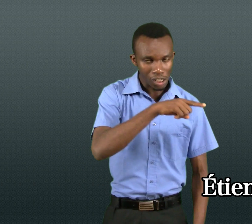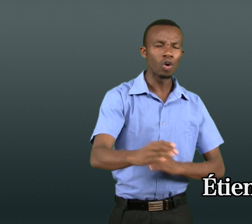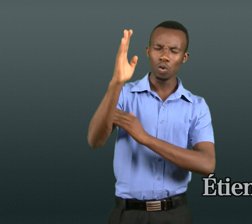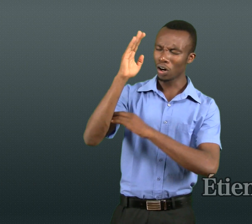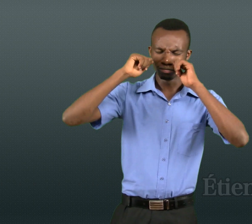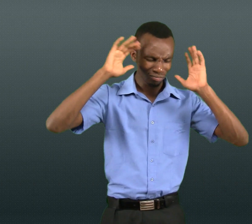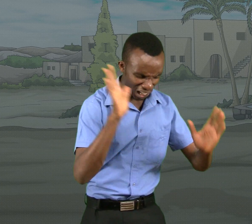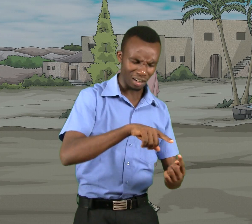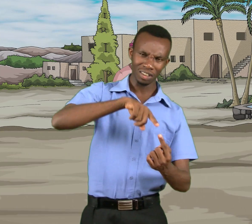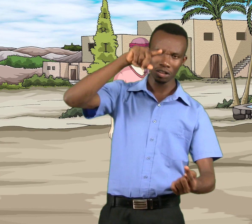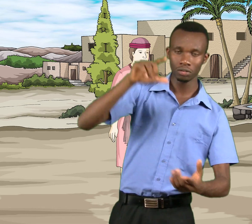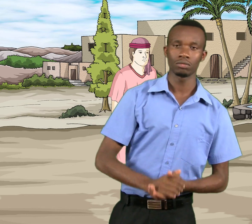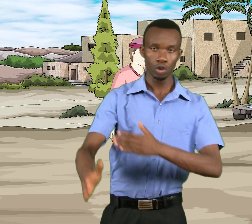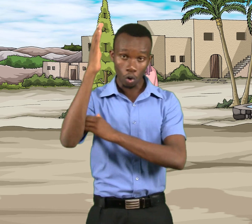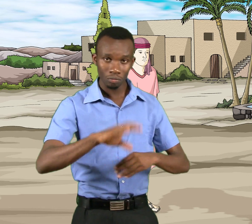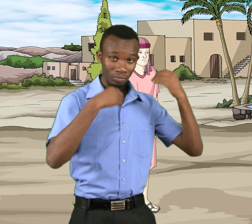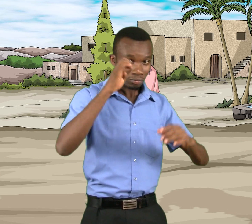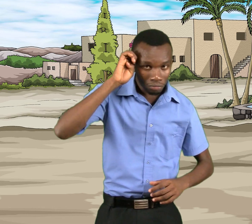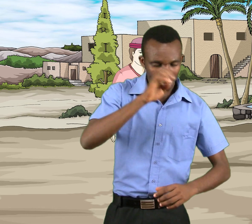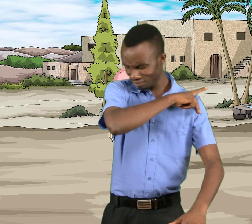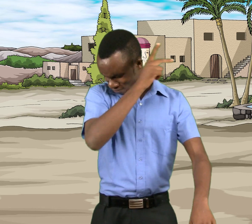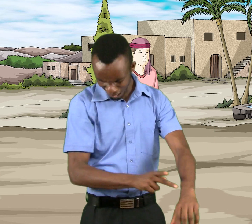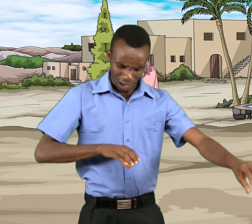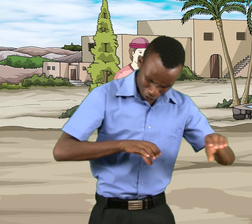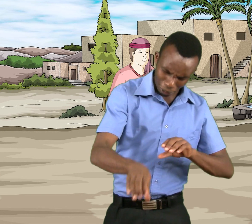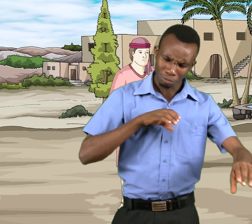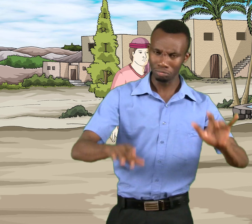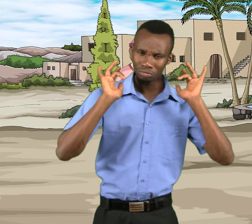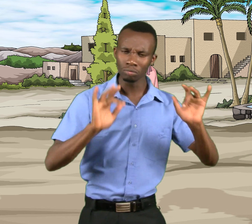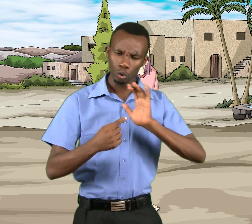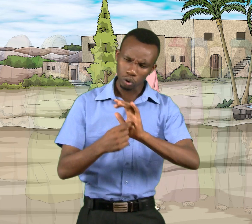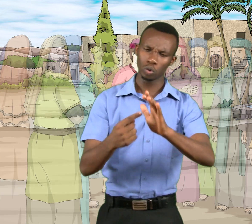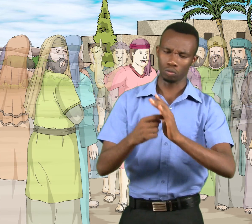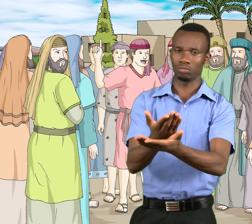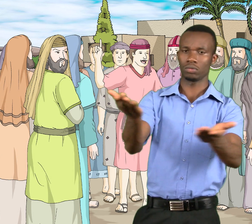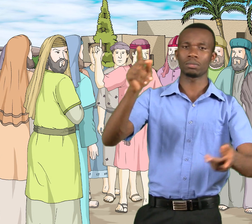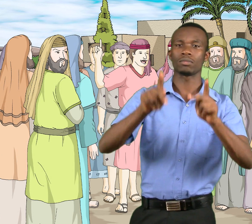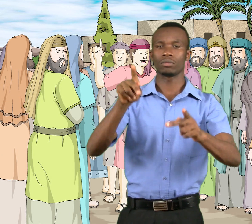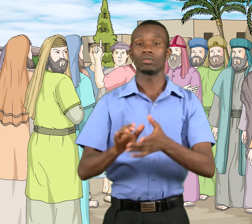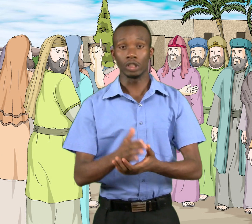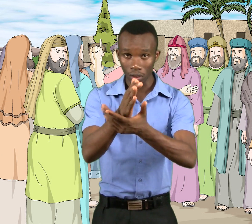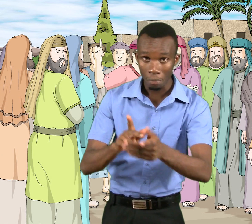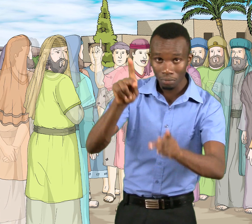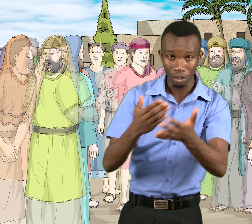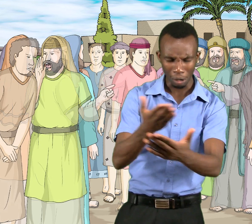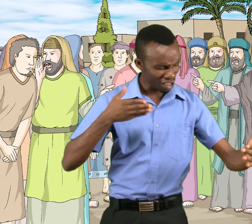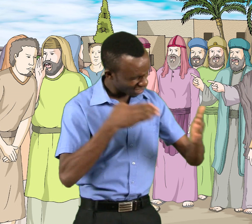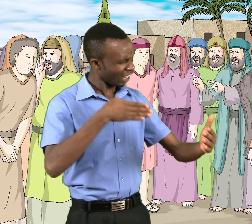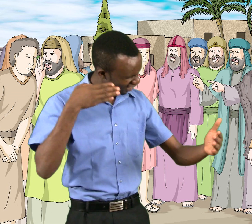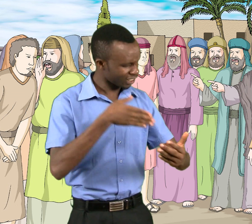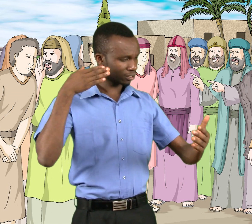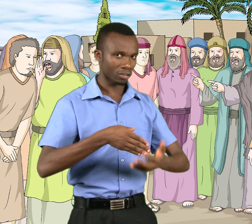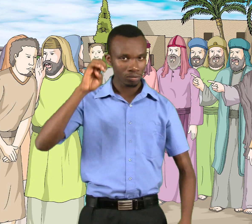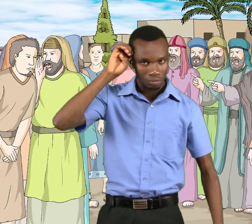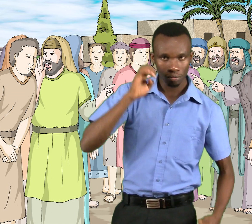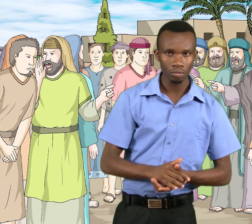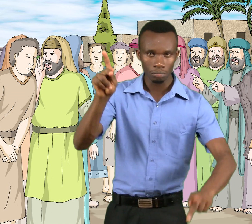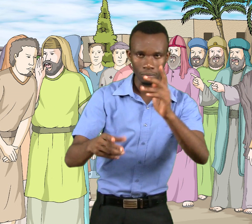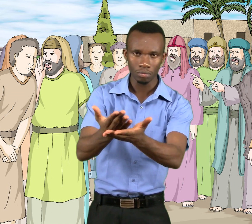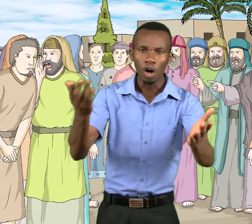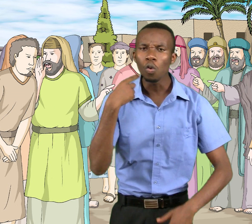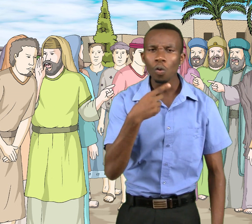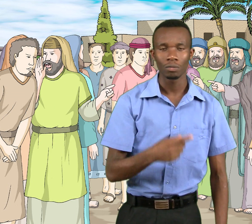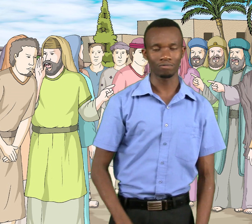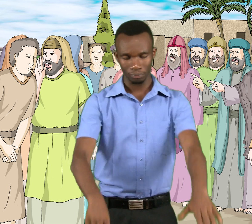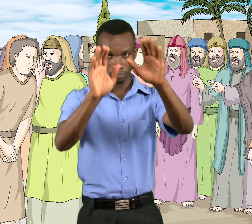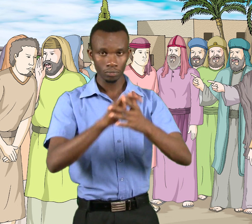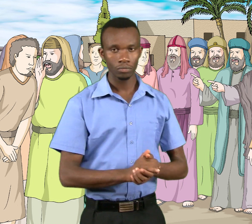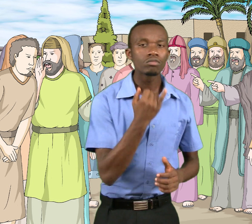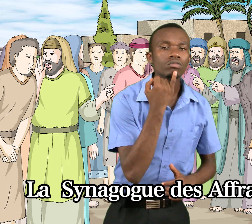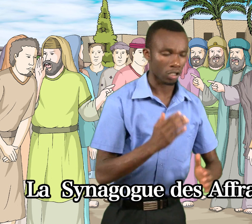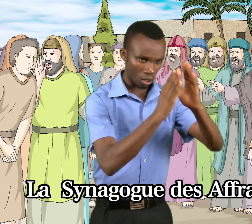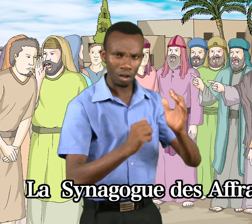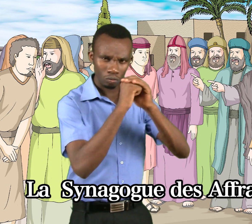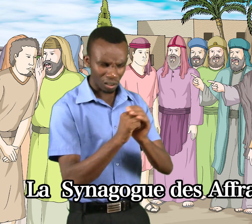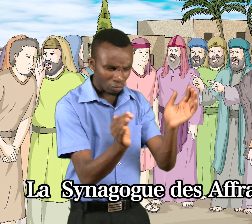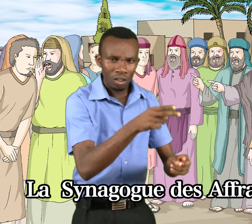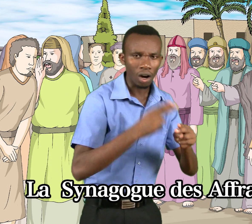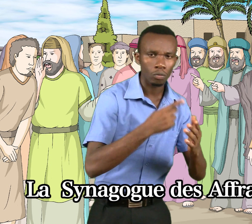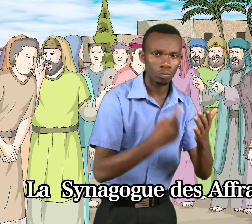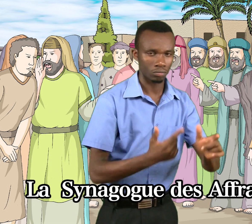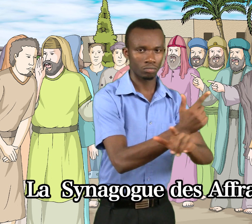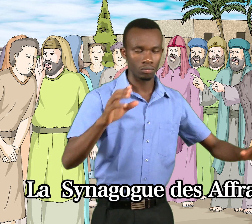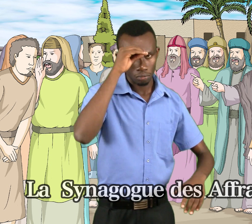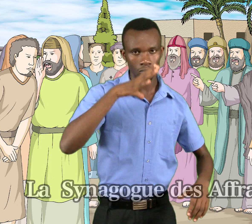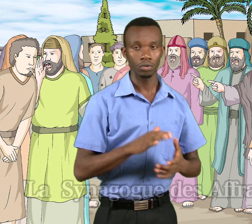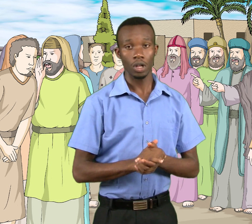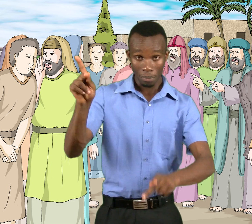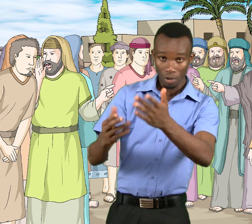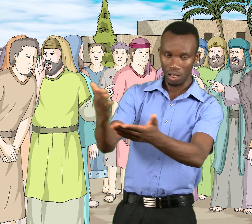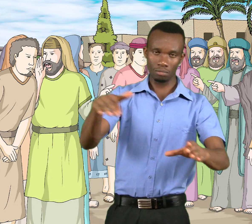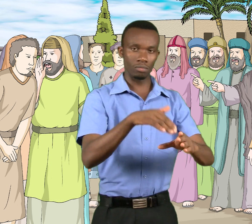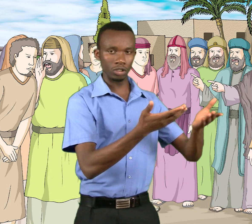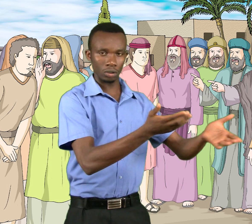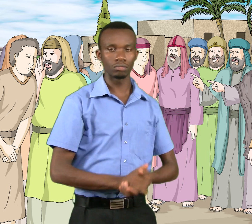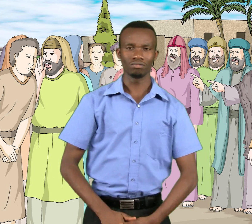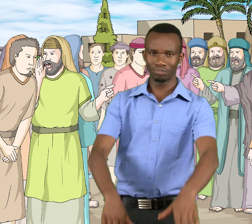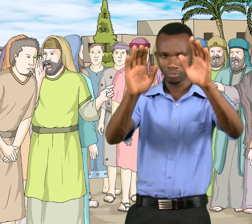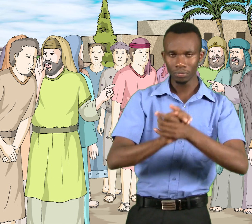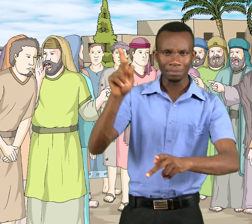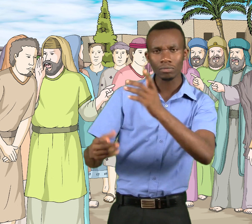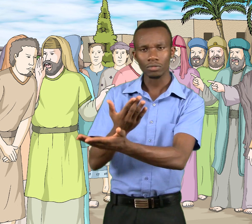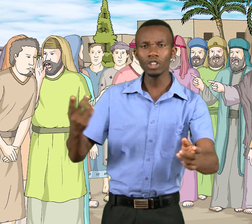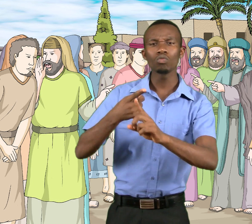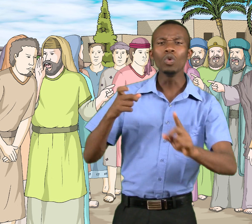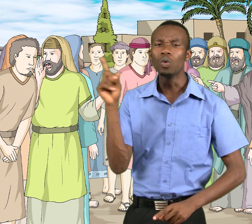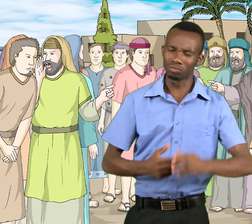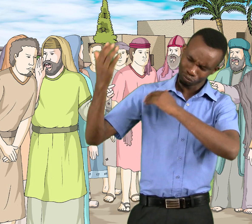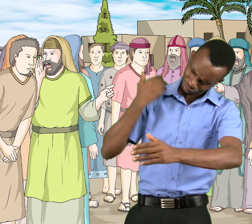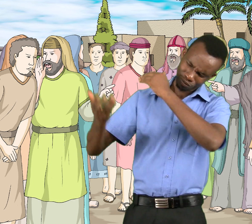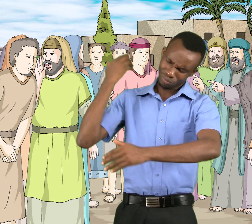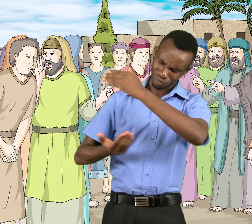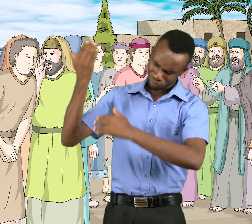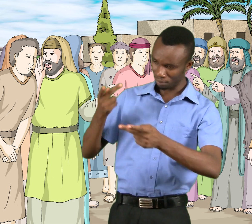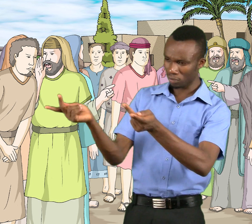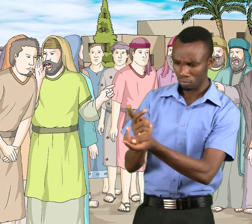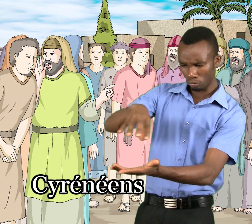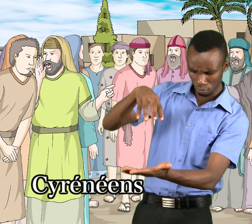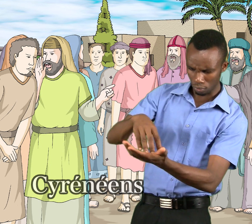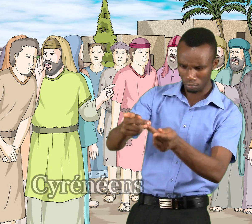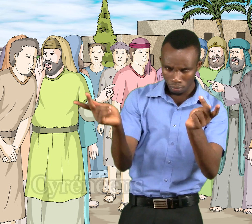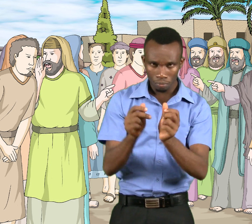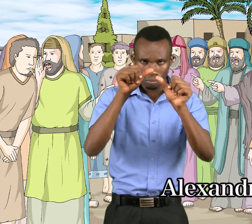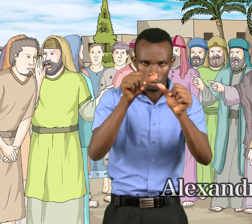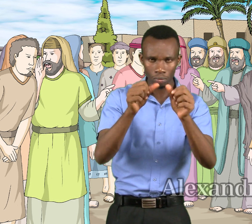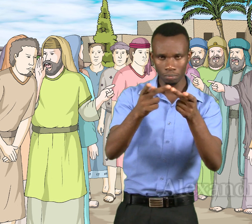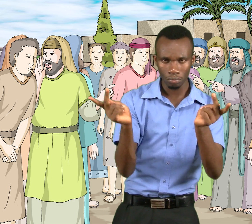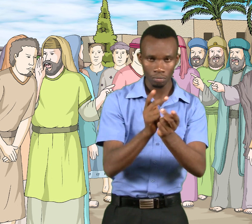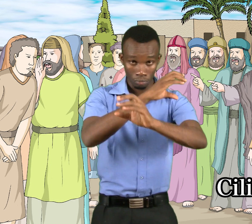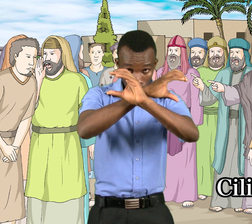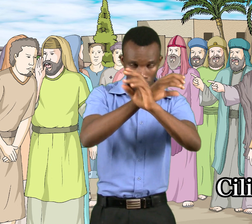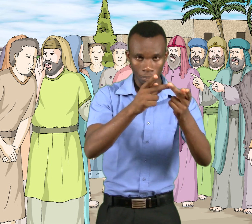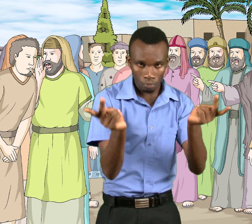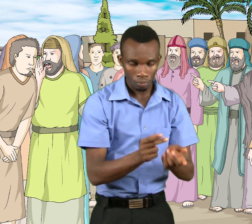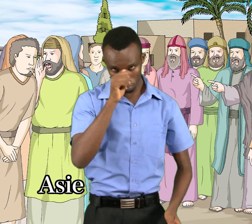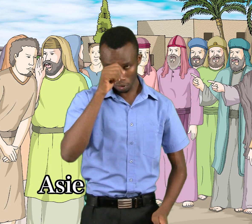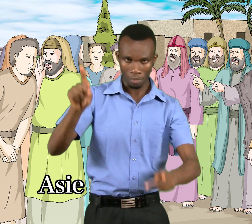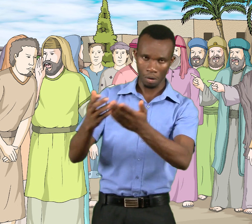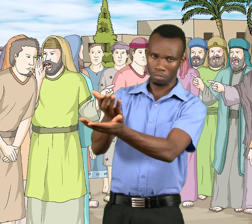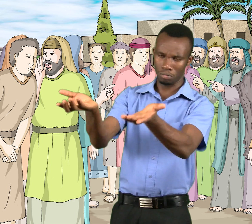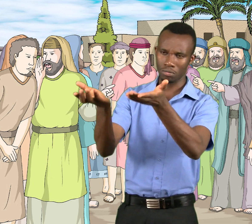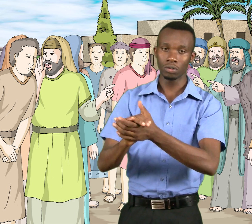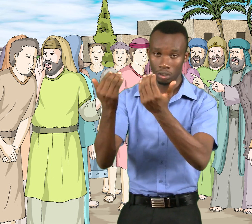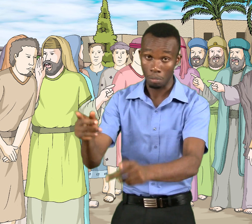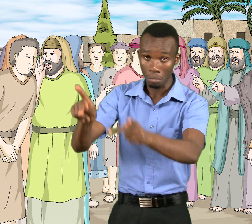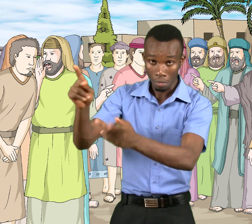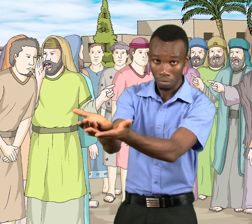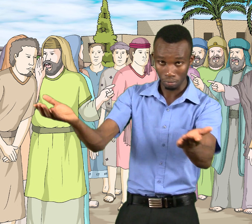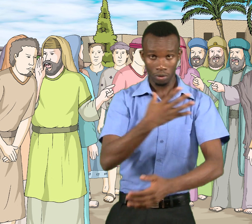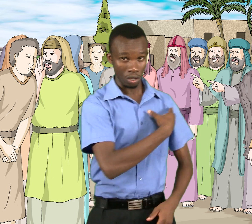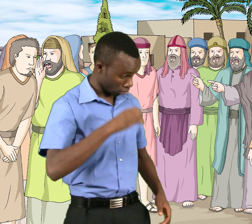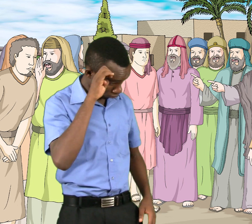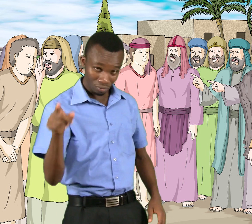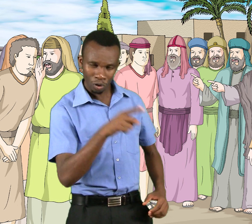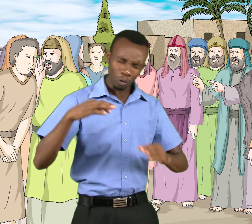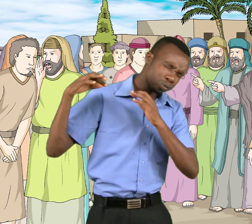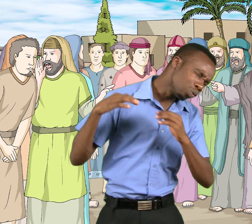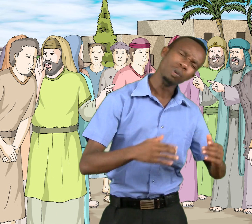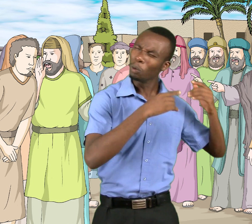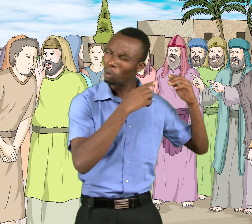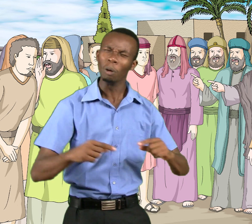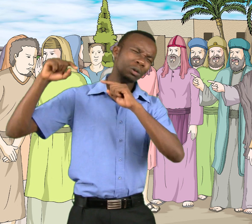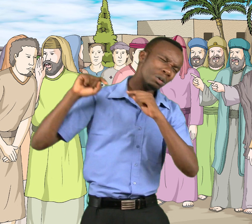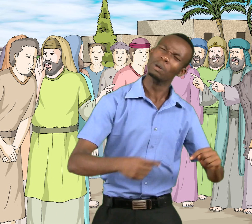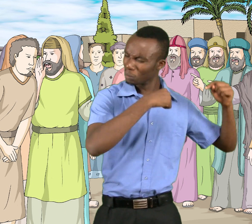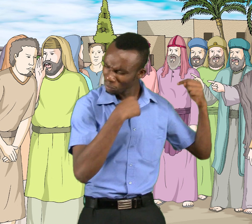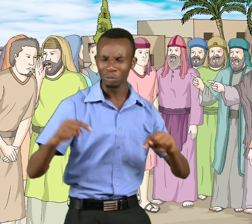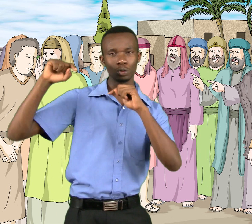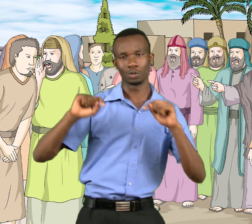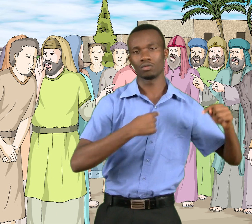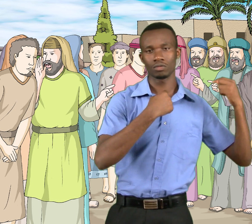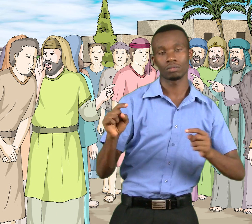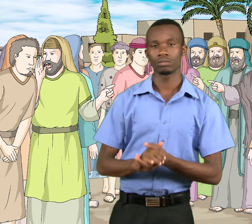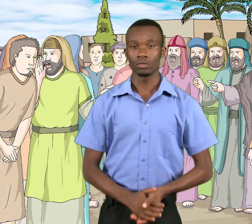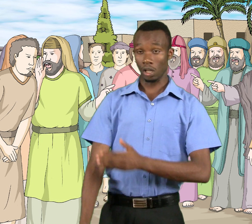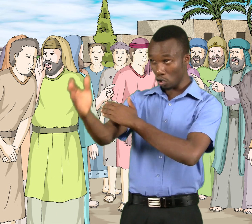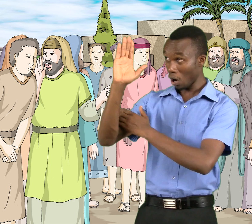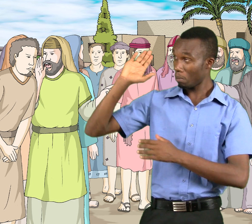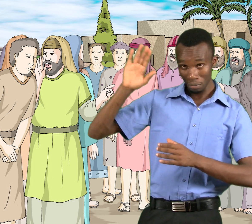Now Stephen, who was full of grace and power, was performing great wonders and signs among the people. But resistance arose from what was called the Synagogue of the Freedmen, including Cyrenians, Alexandrians, and men from the provinces of Cilicia and Asia.